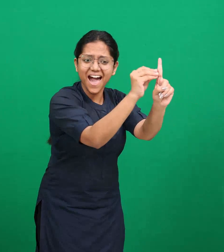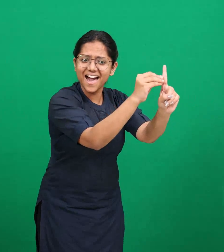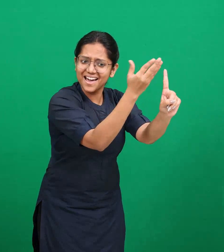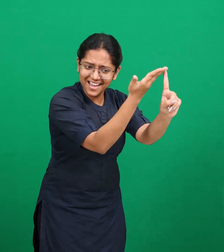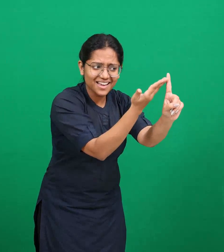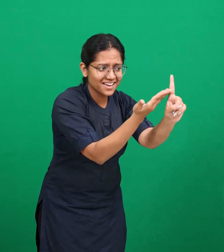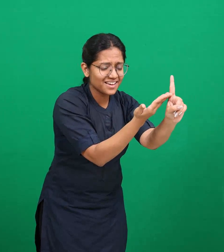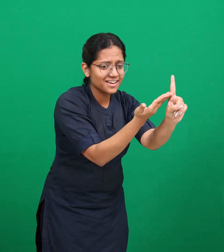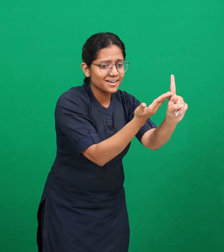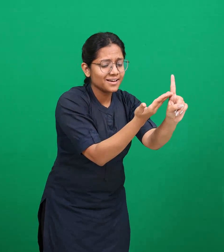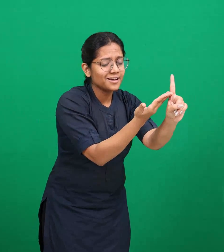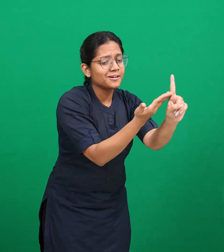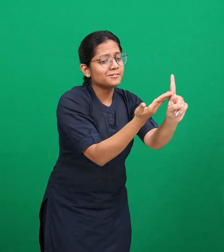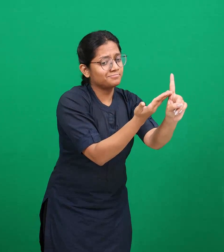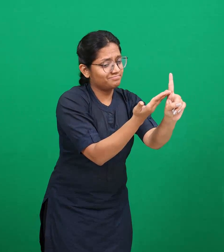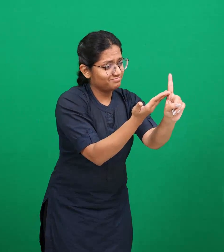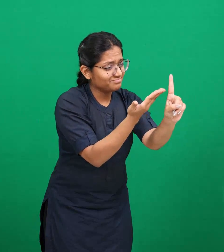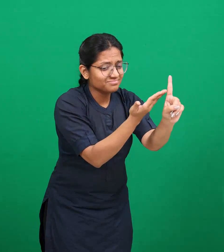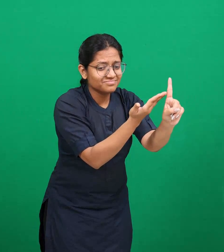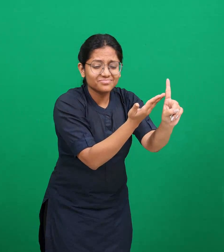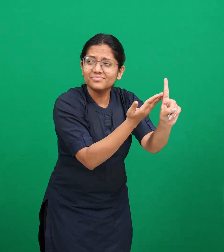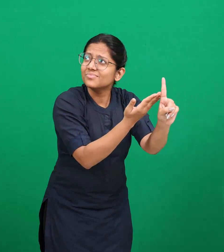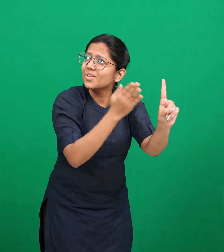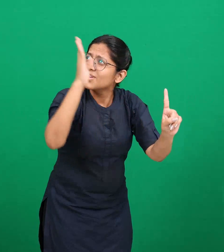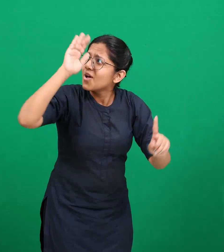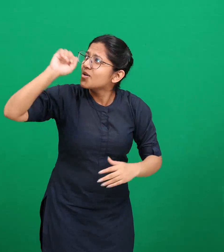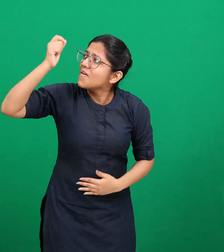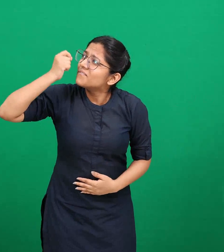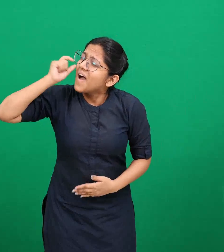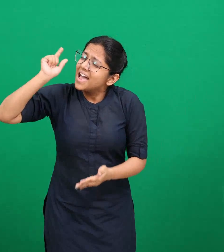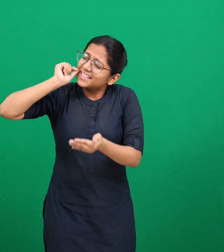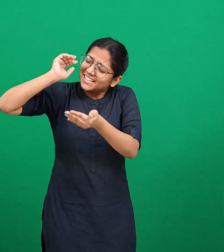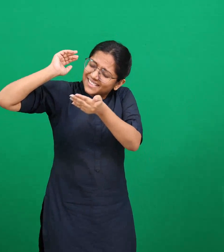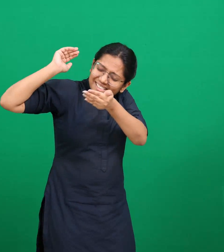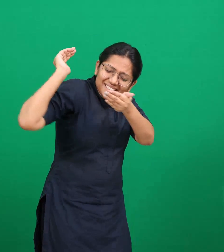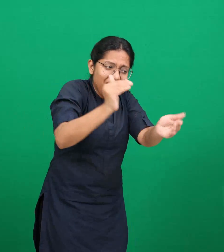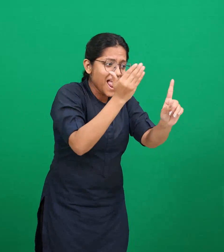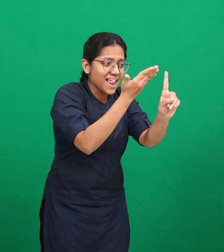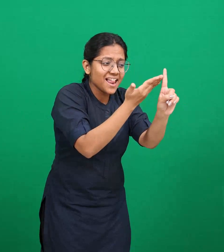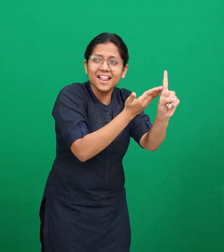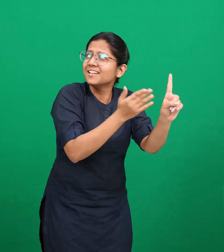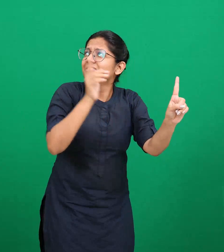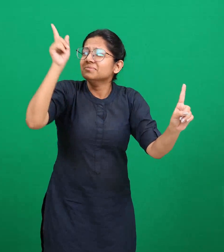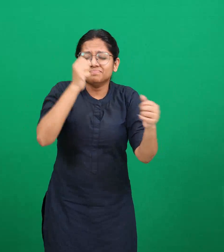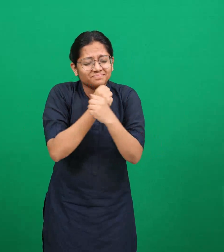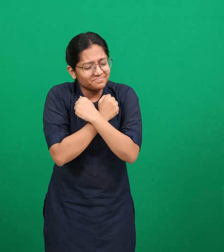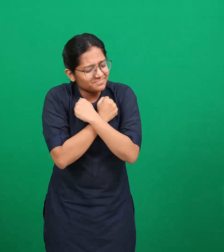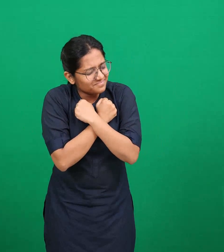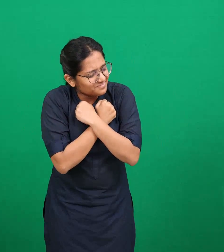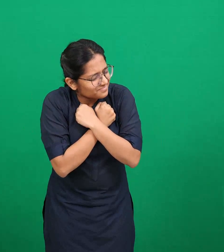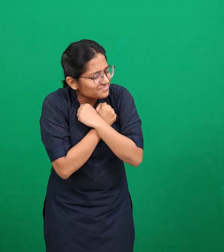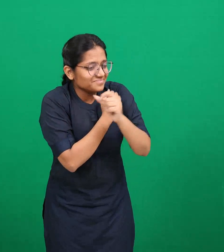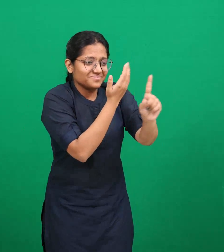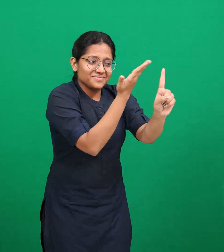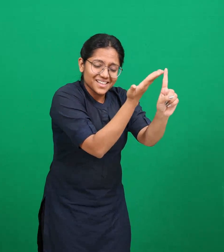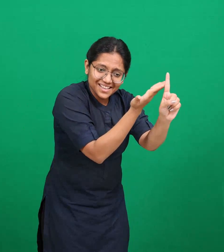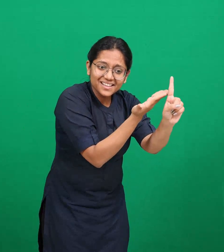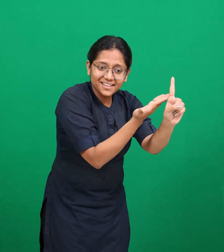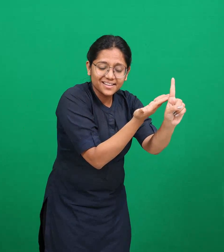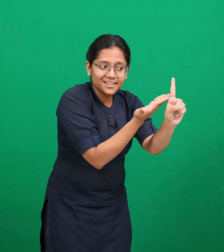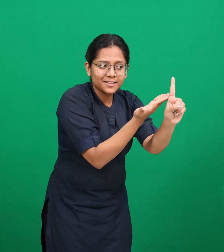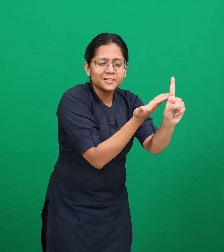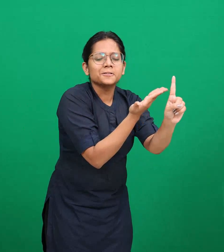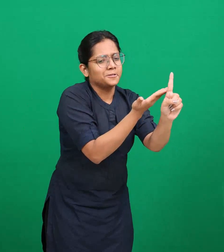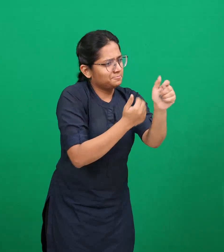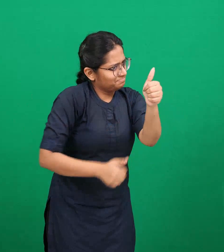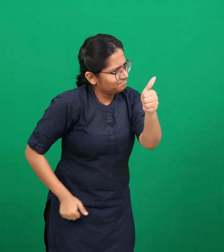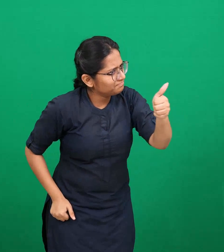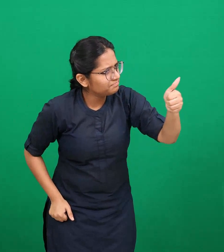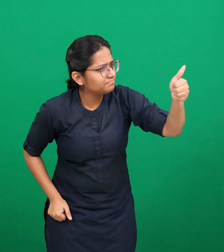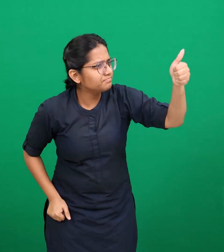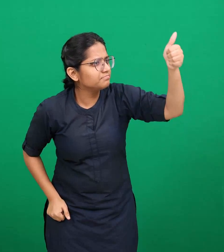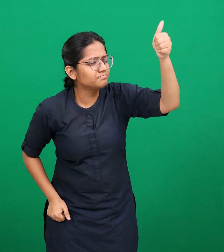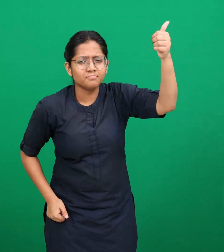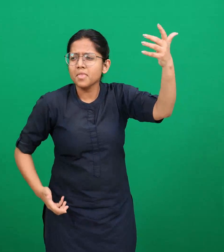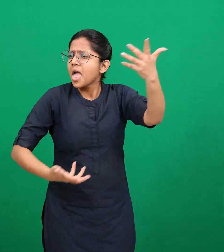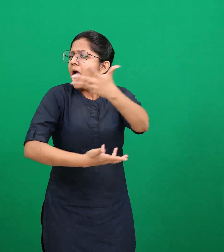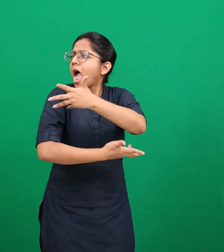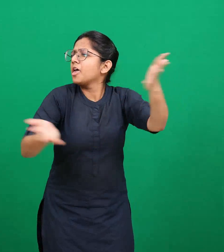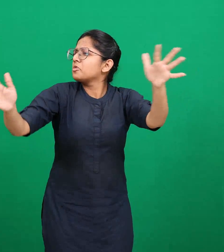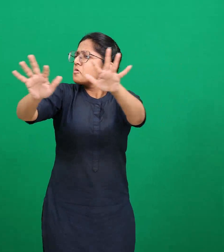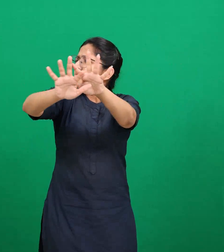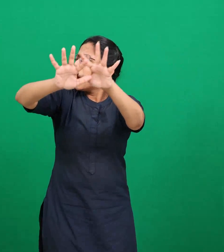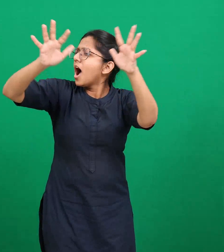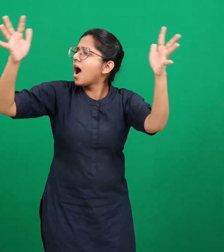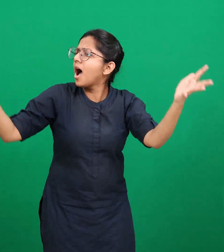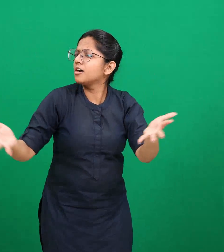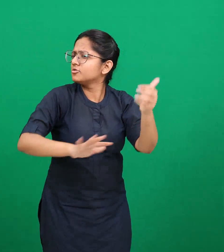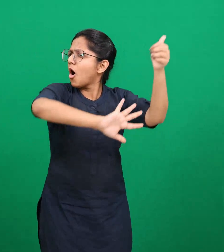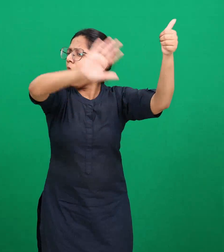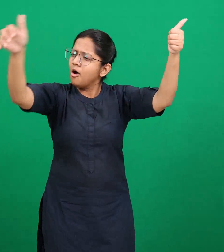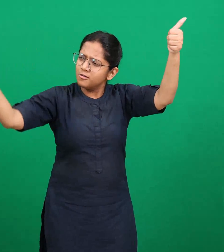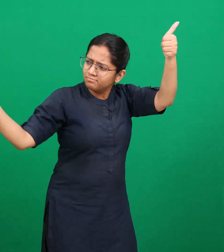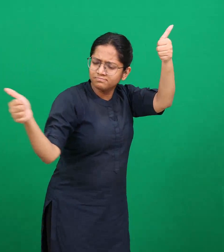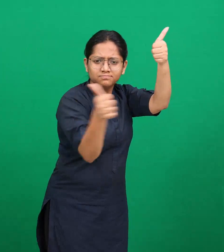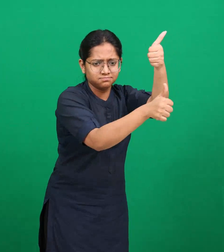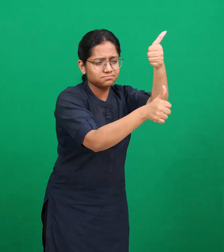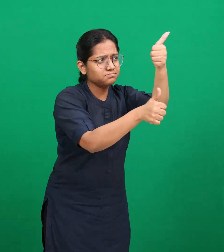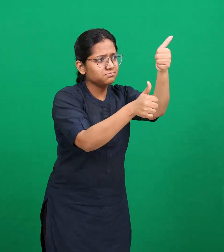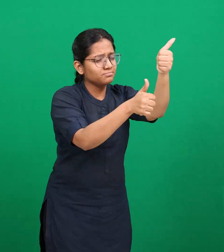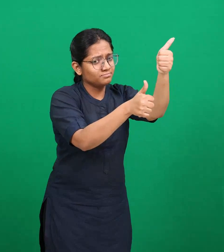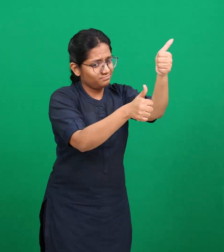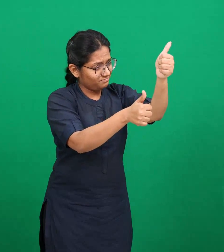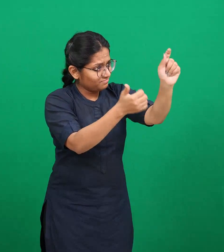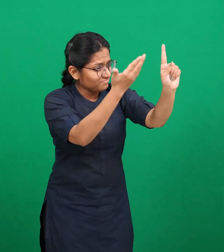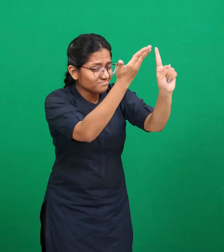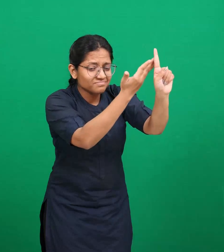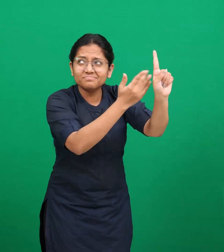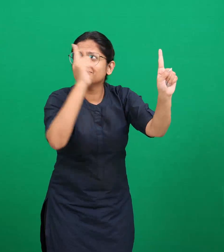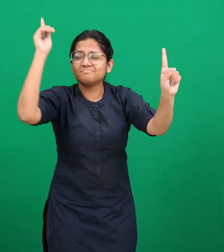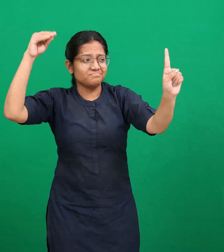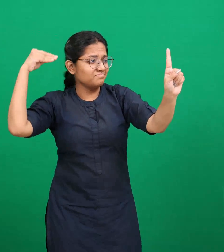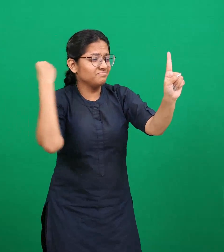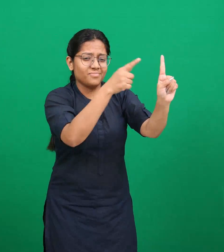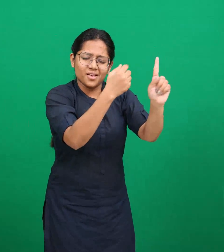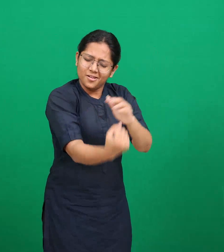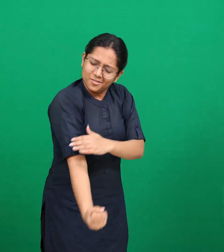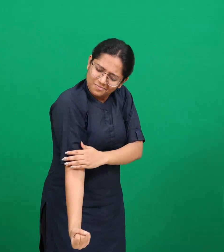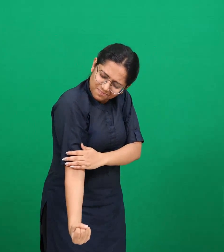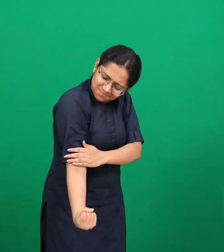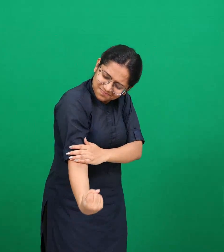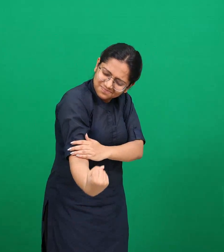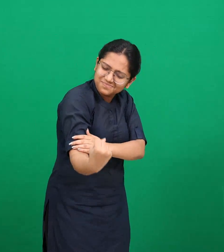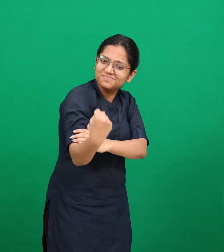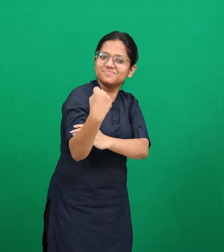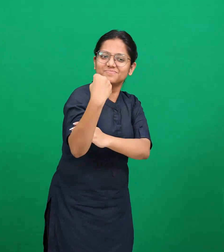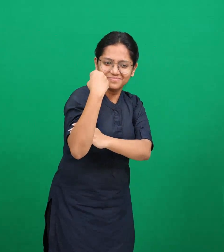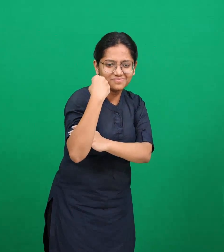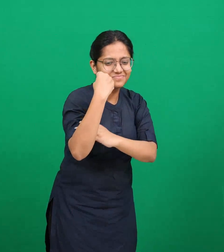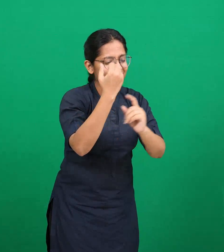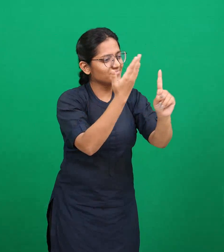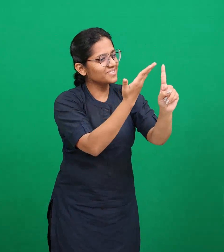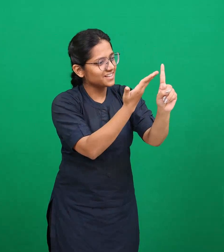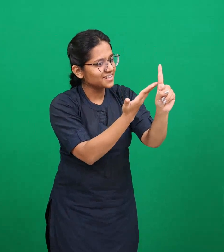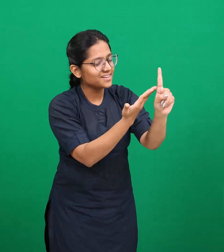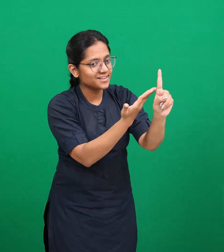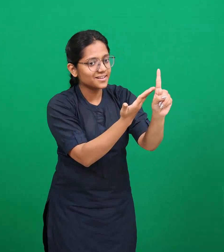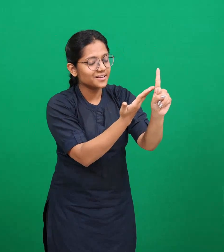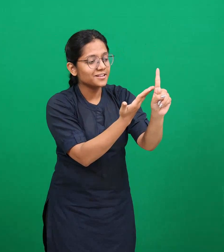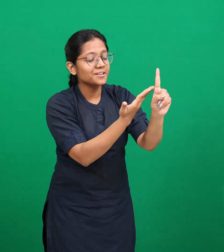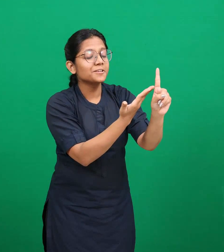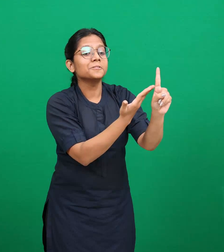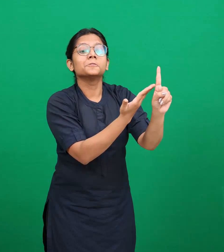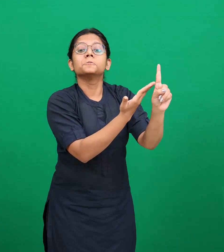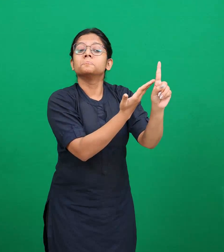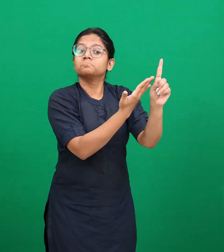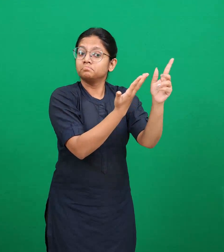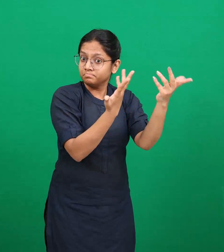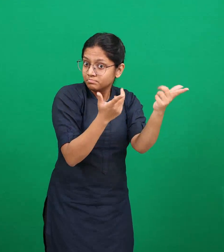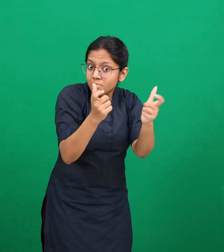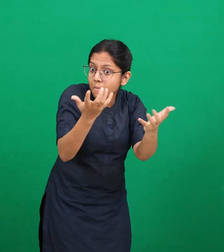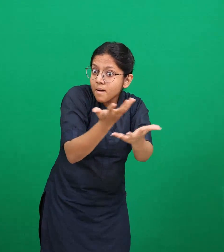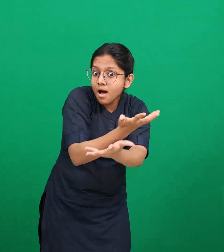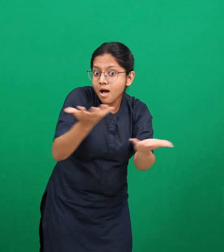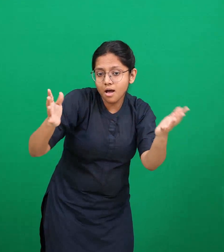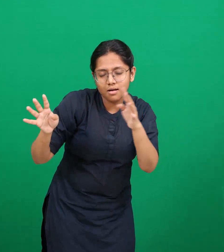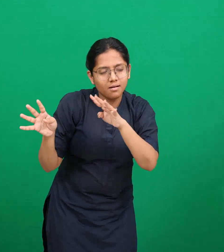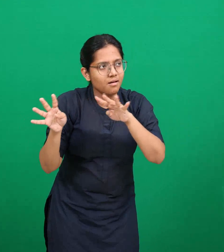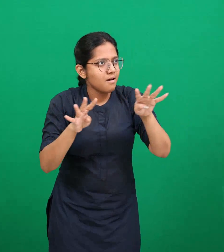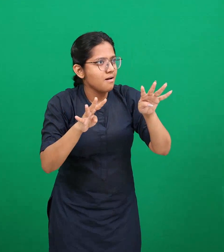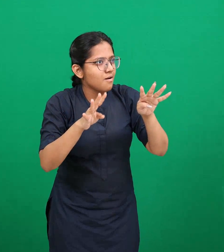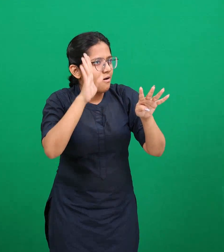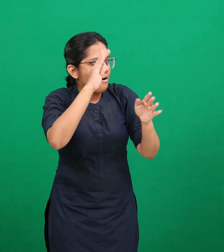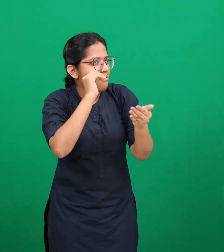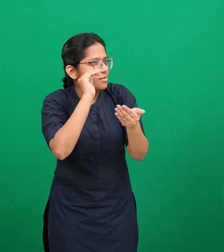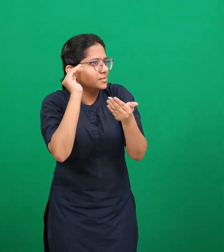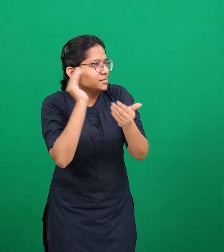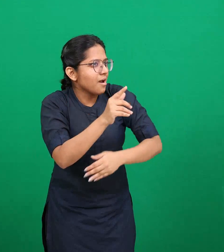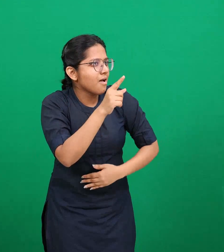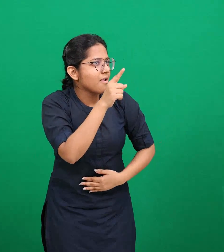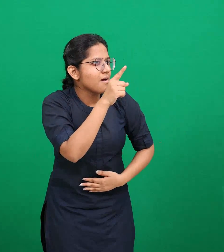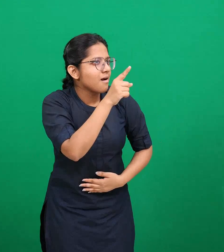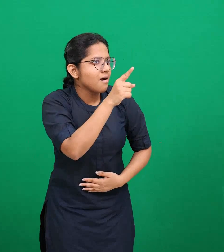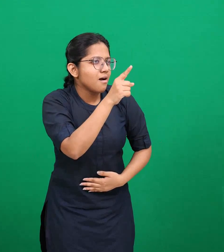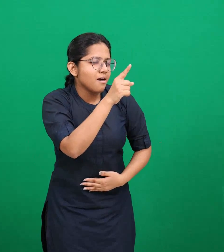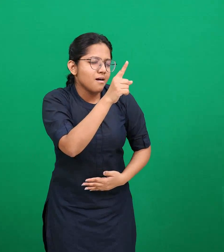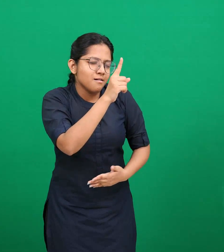The Father loves the Son and has placed all things in His hands.